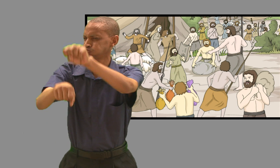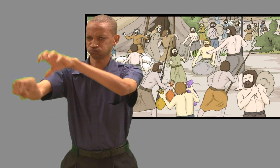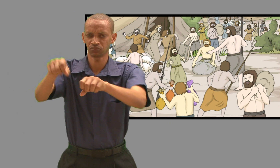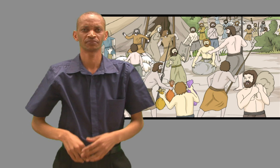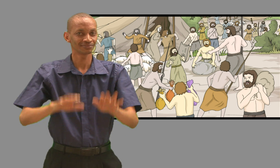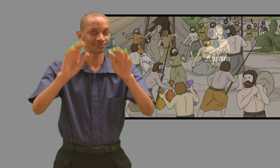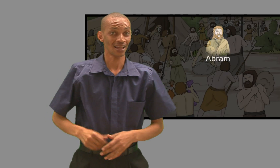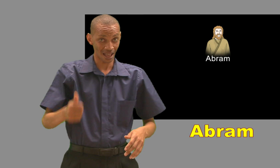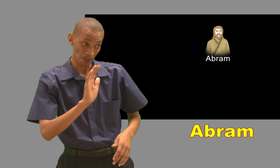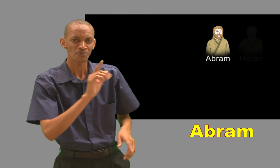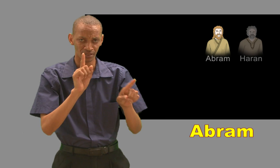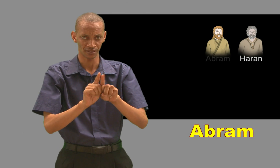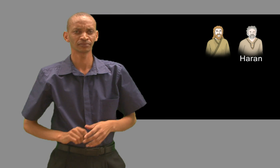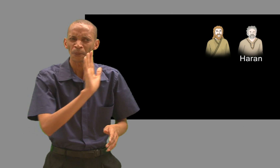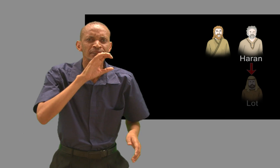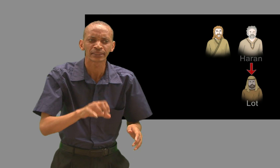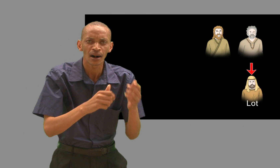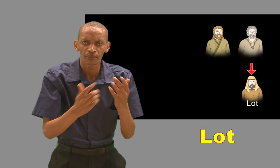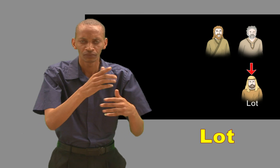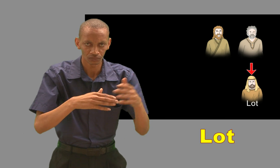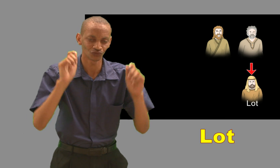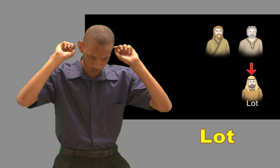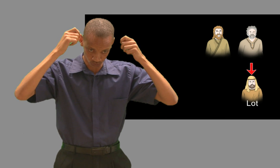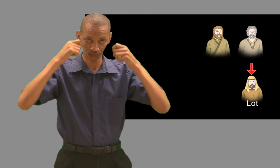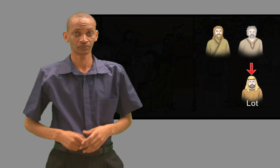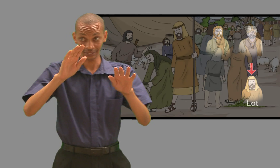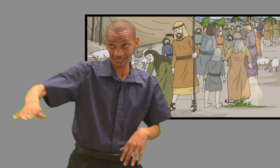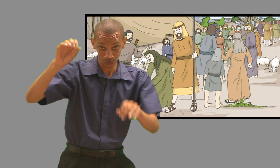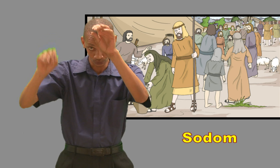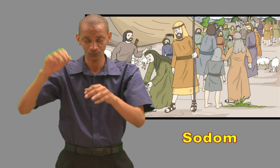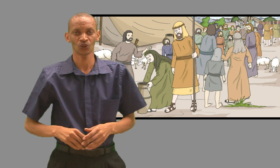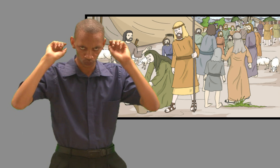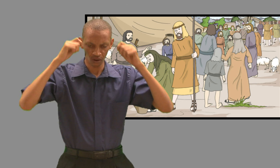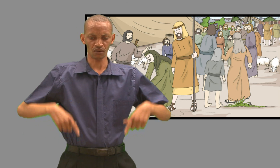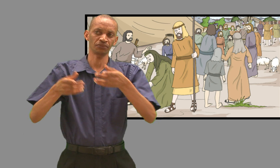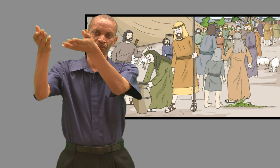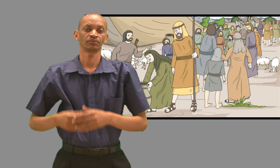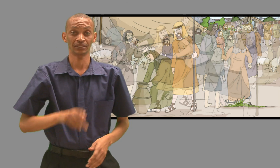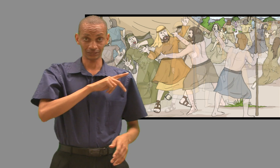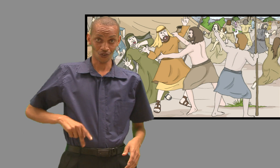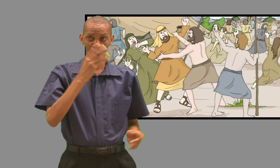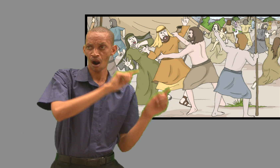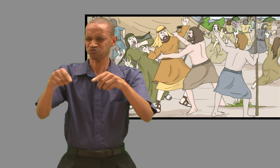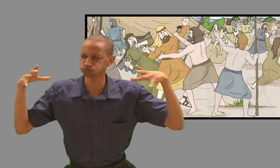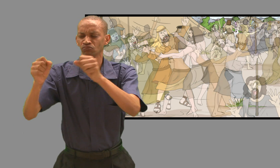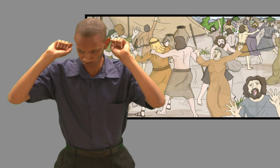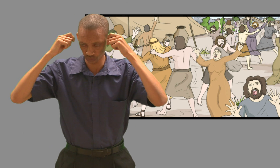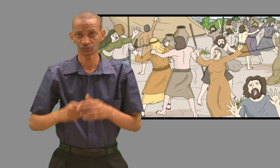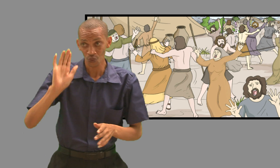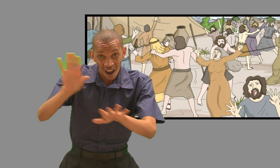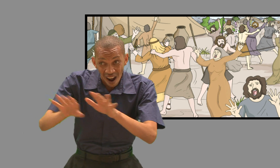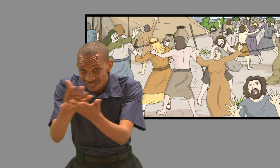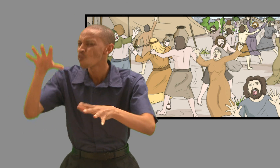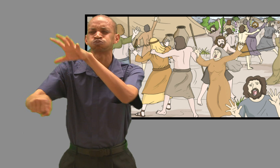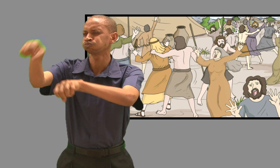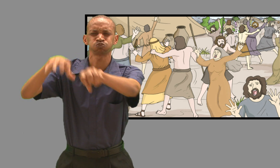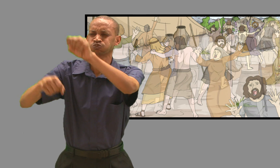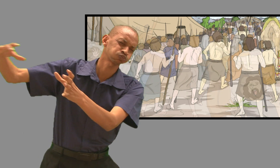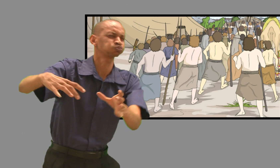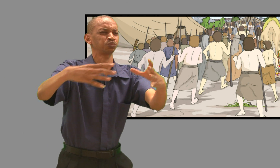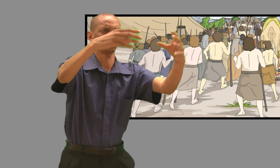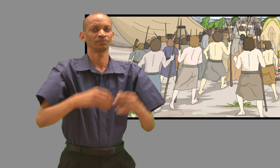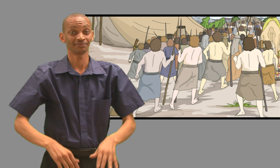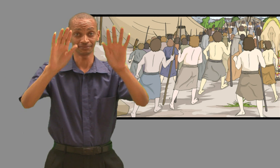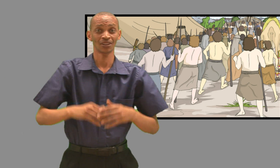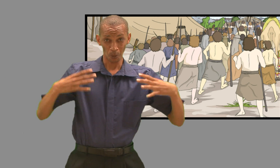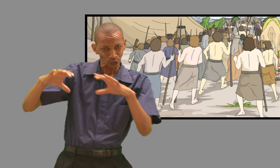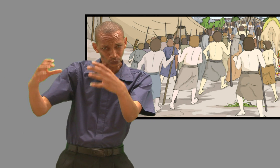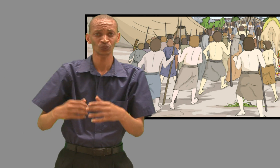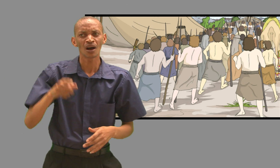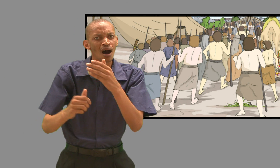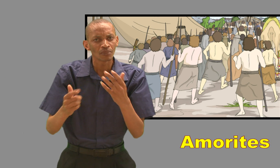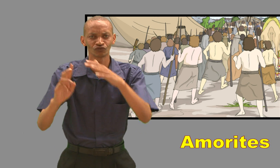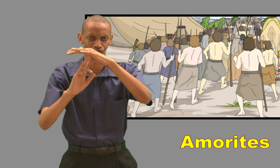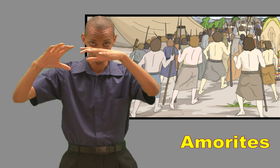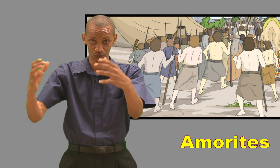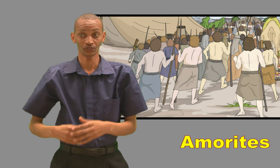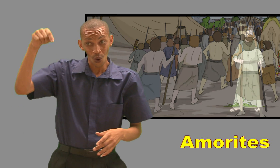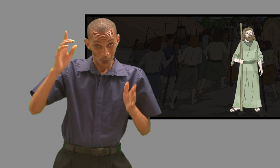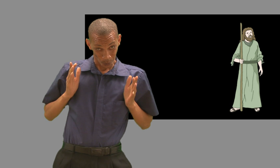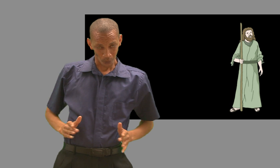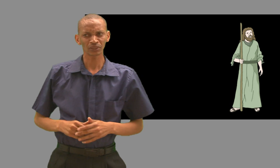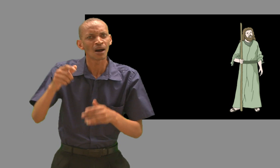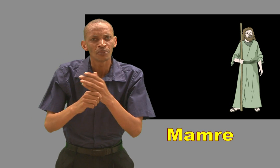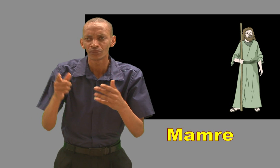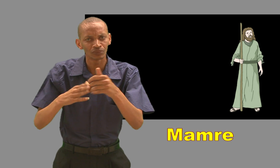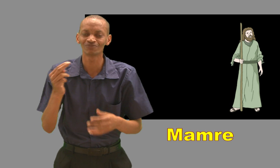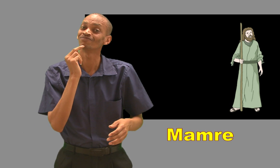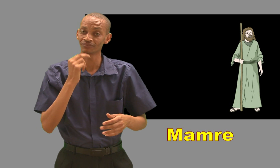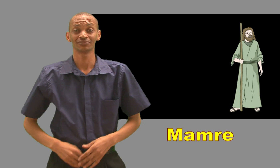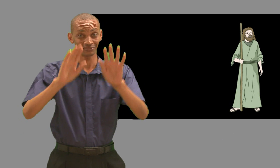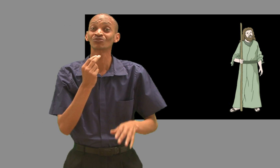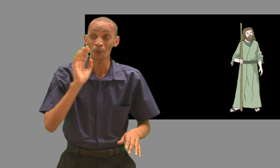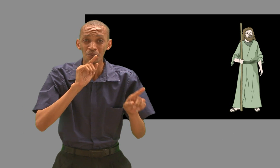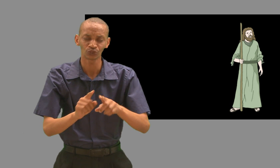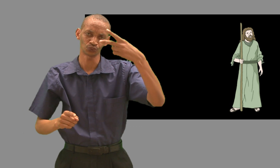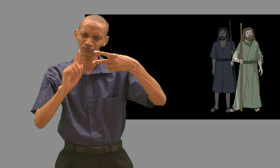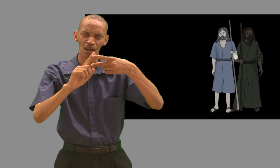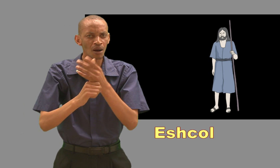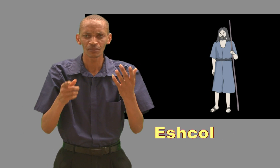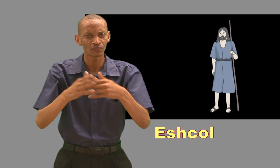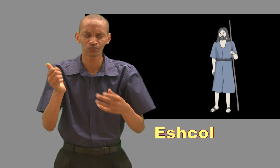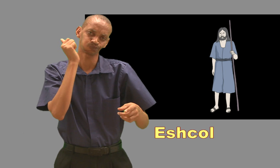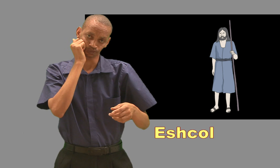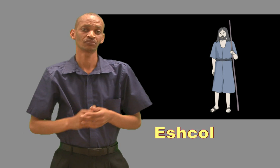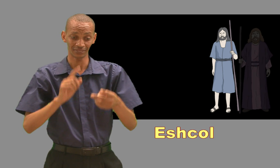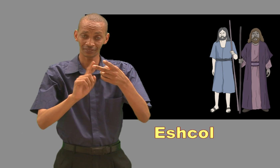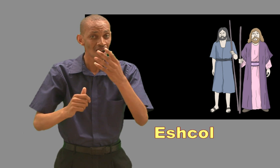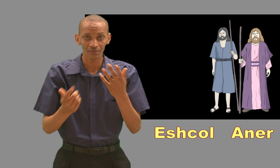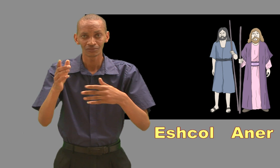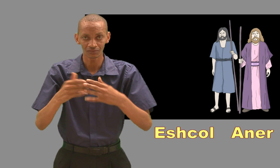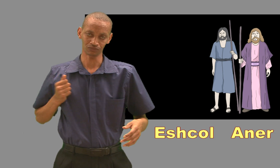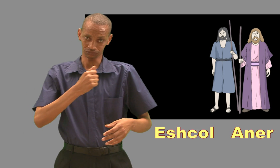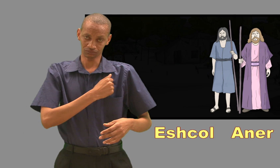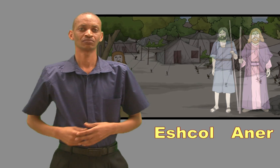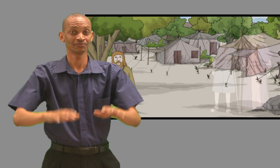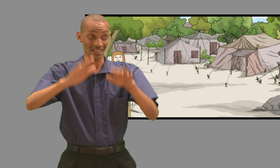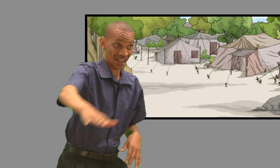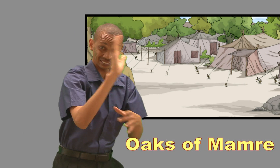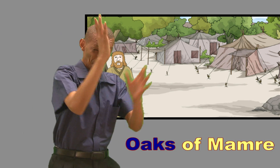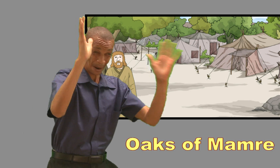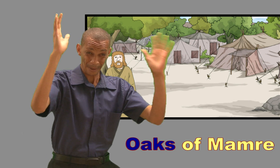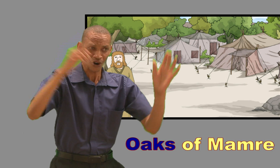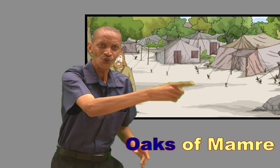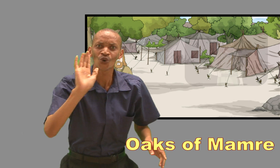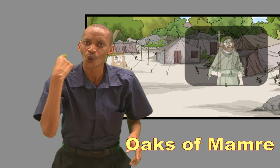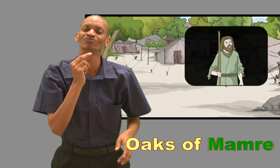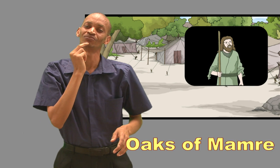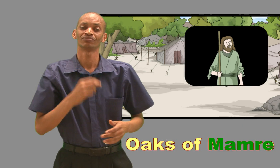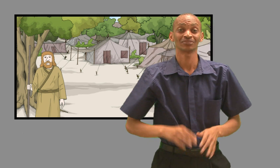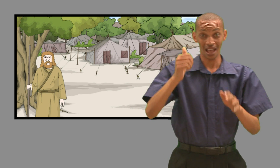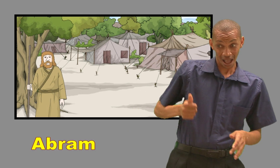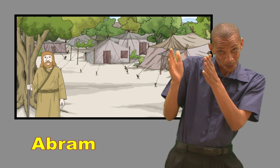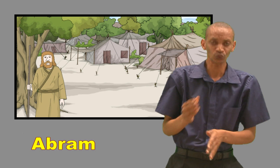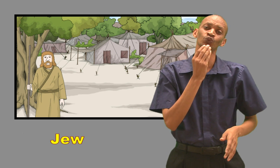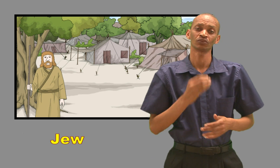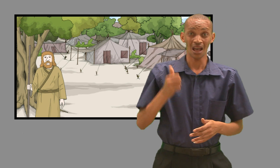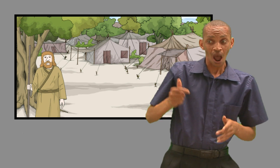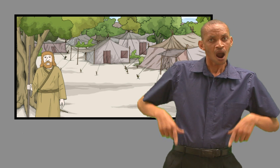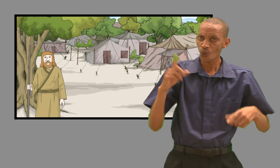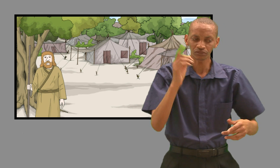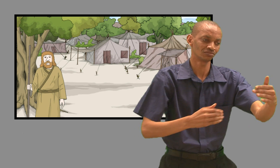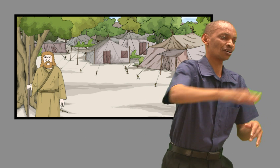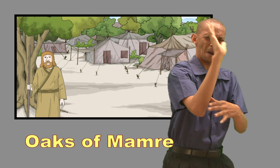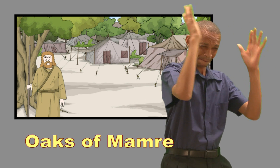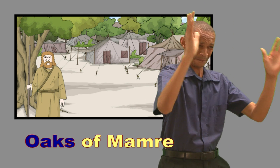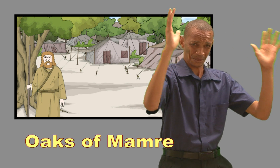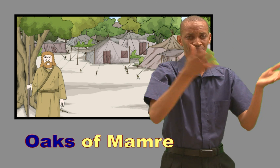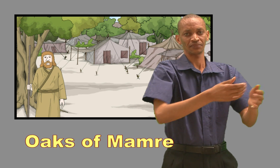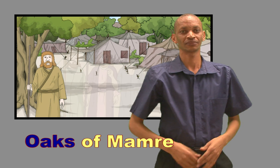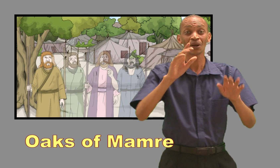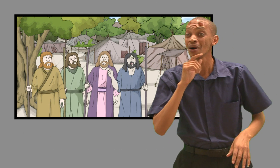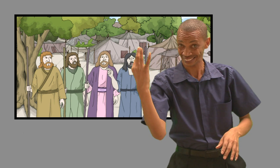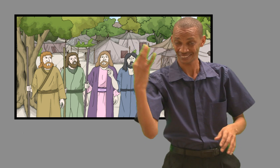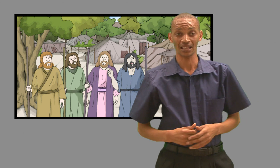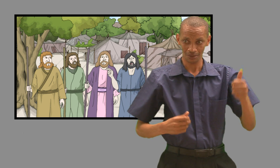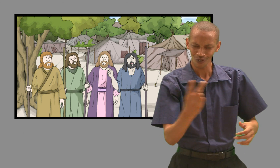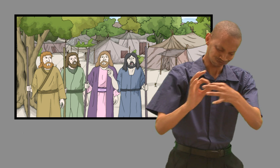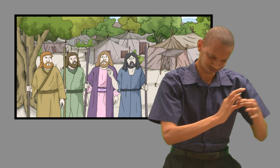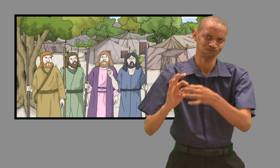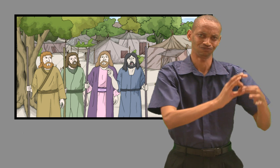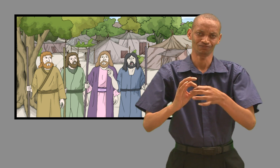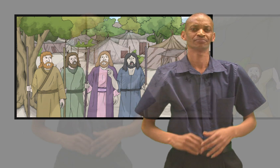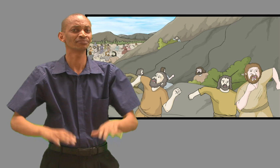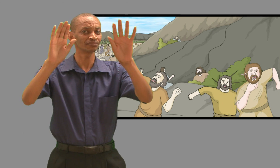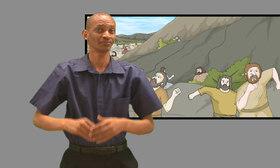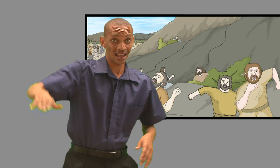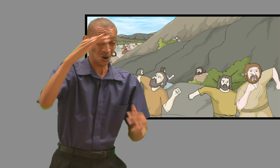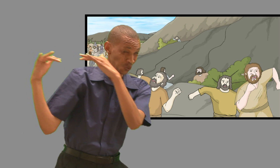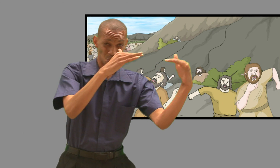They also carried off Abram’s nephew Lot and his possessions, since Lot was living in Sodom.